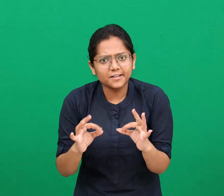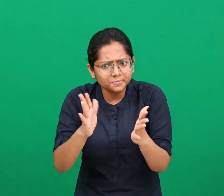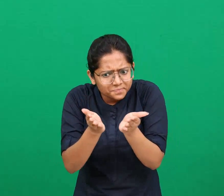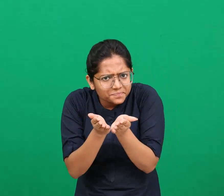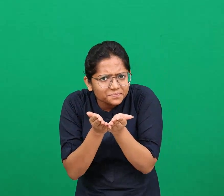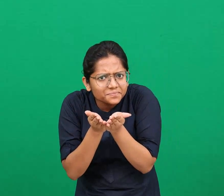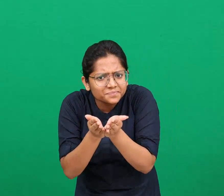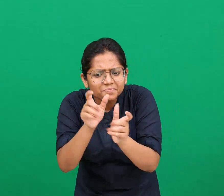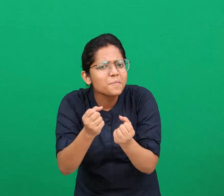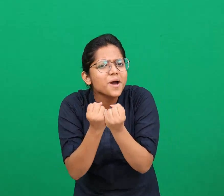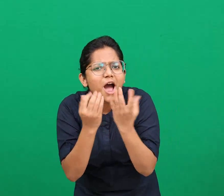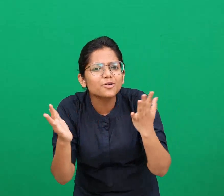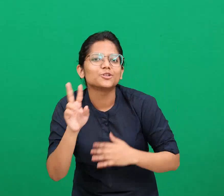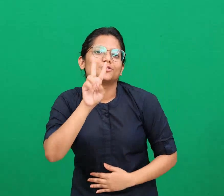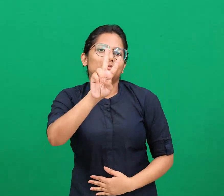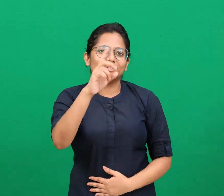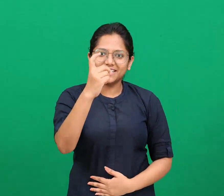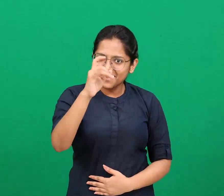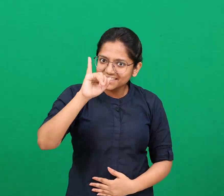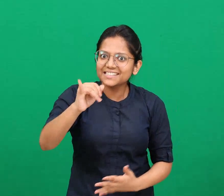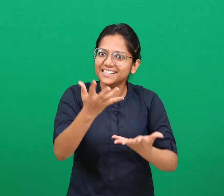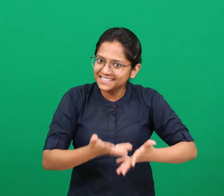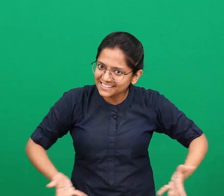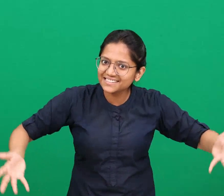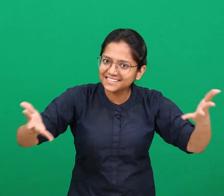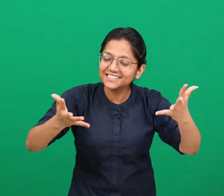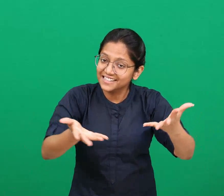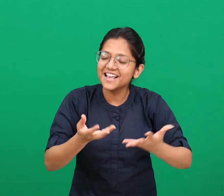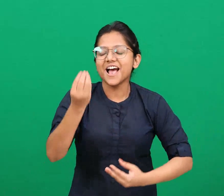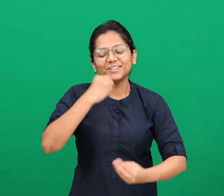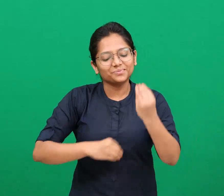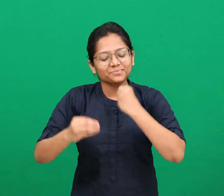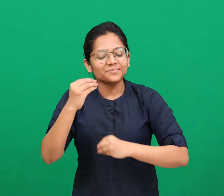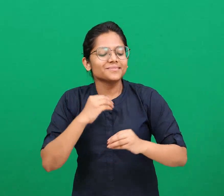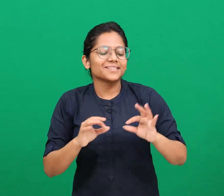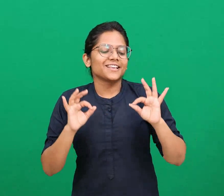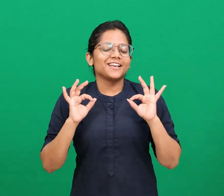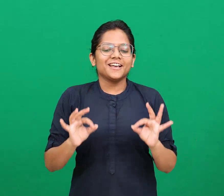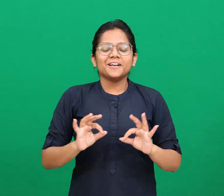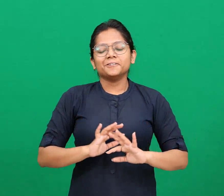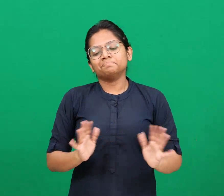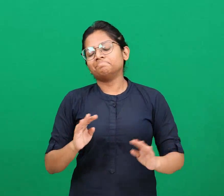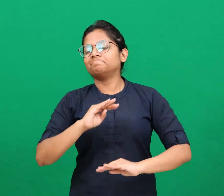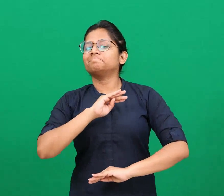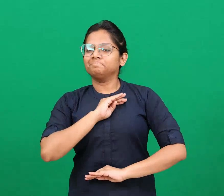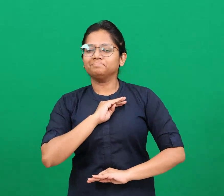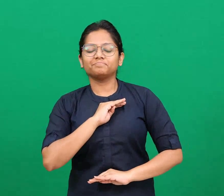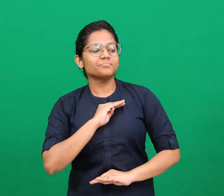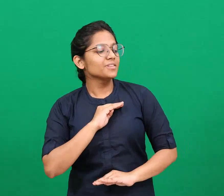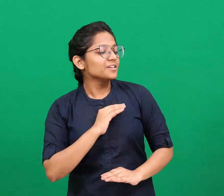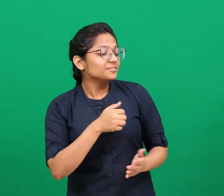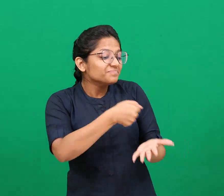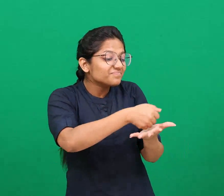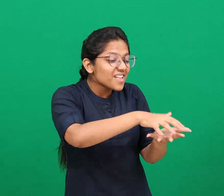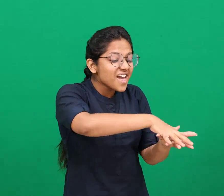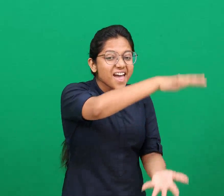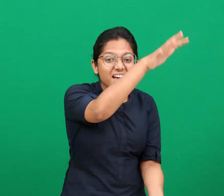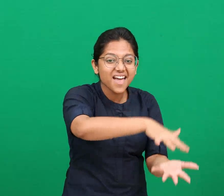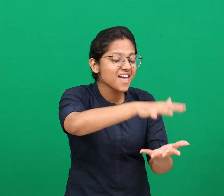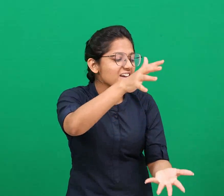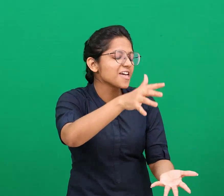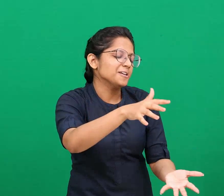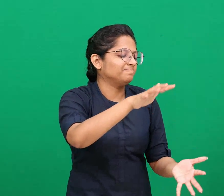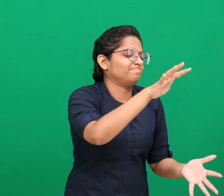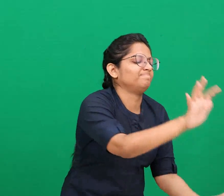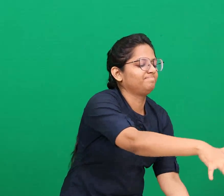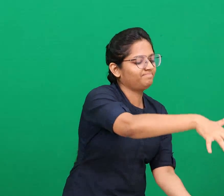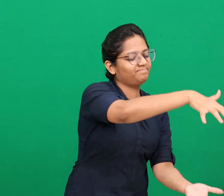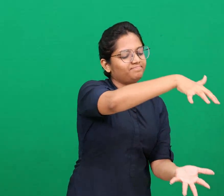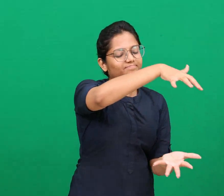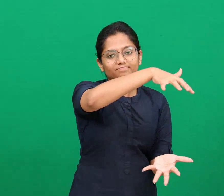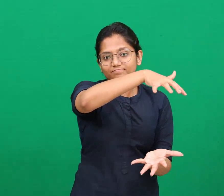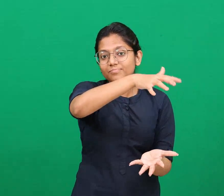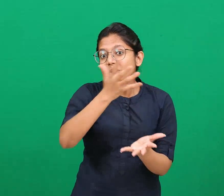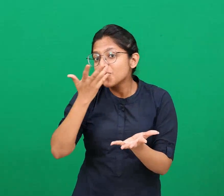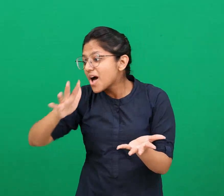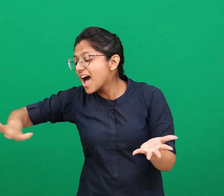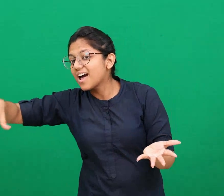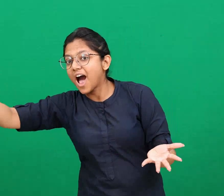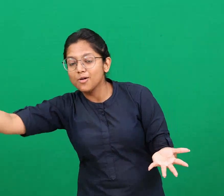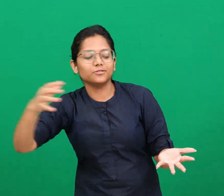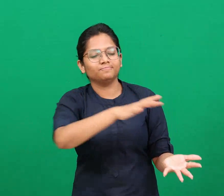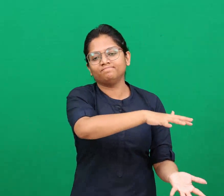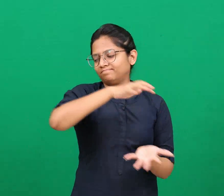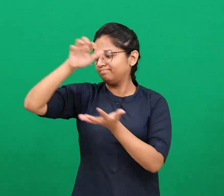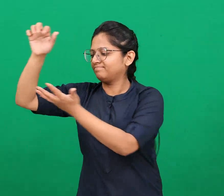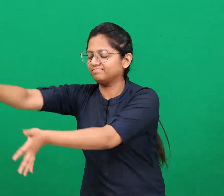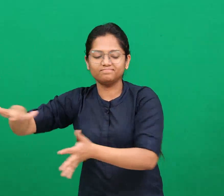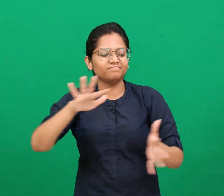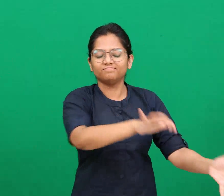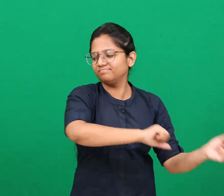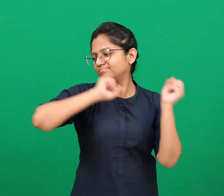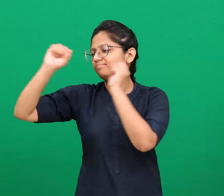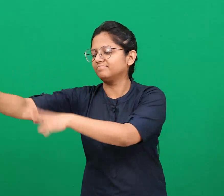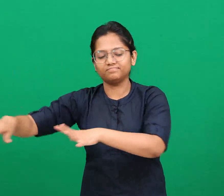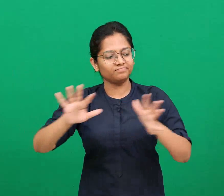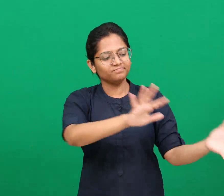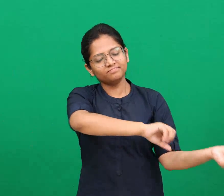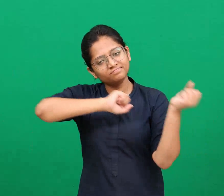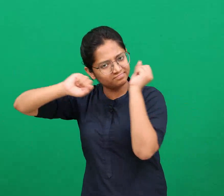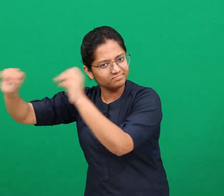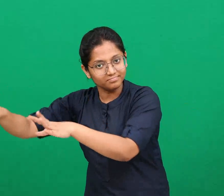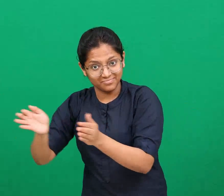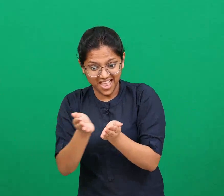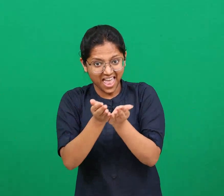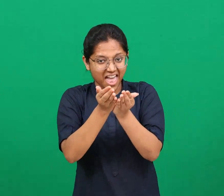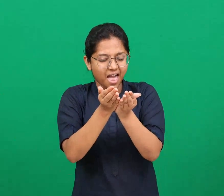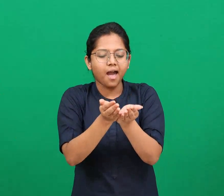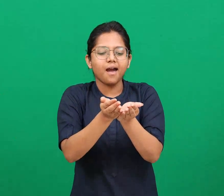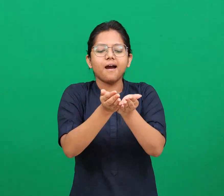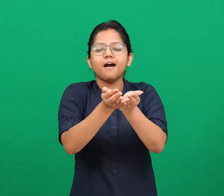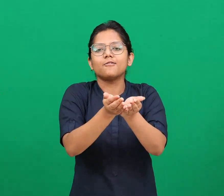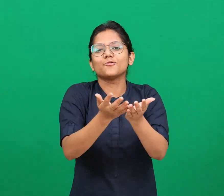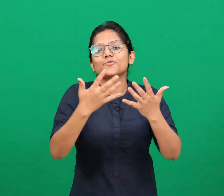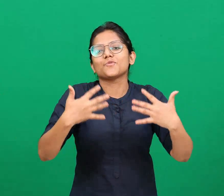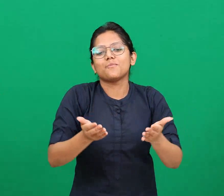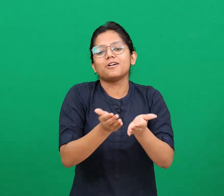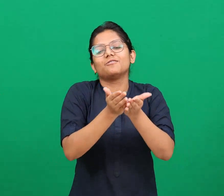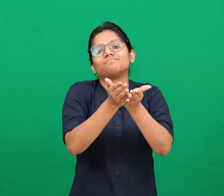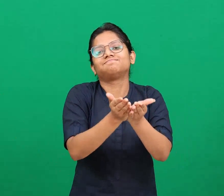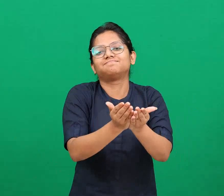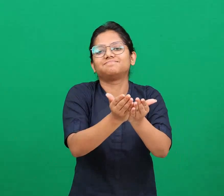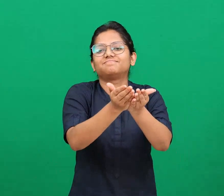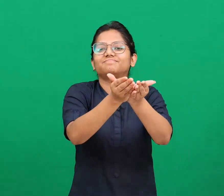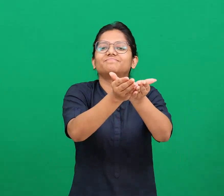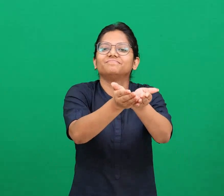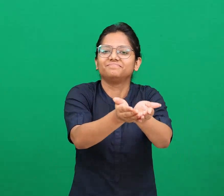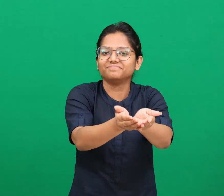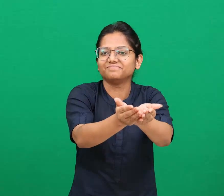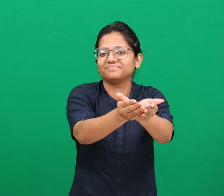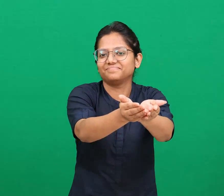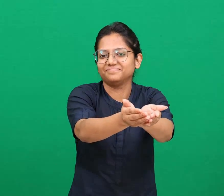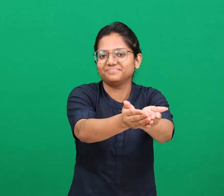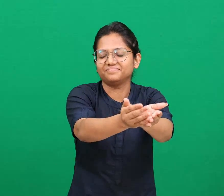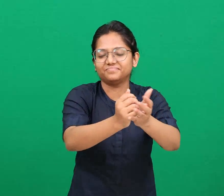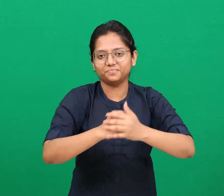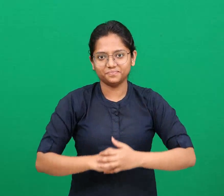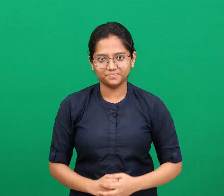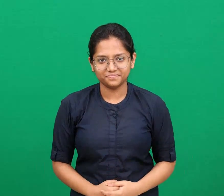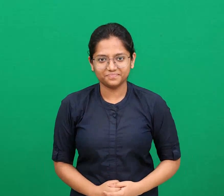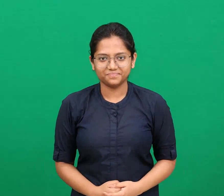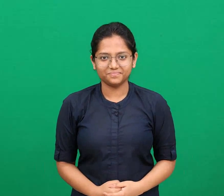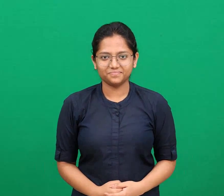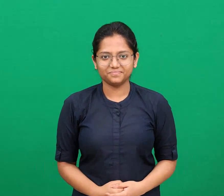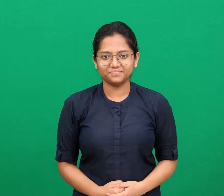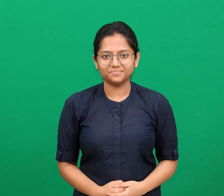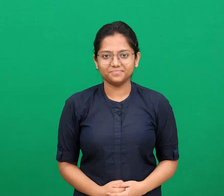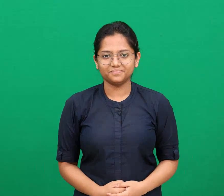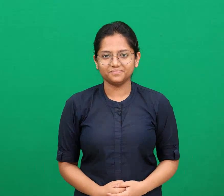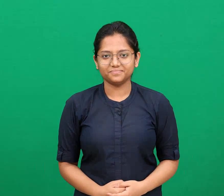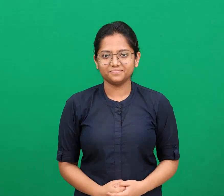After the men had eaten their fill, they lightened the ship by throwing the grain into the sea.